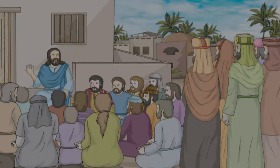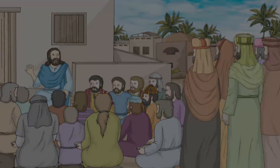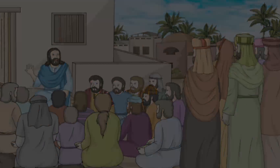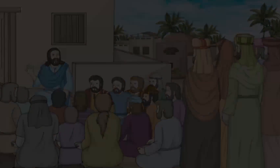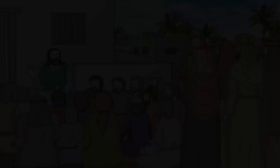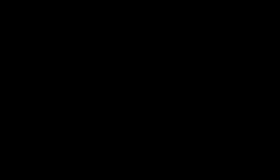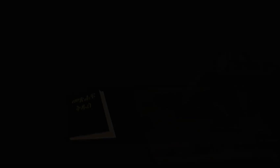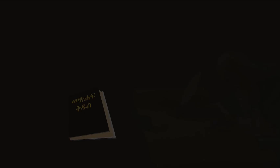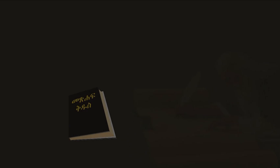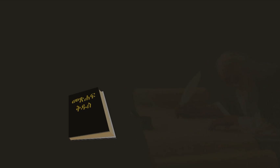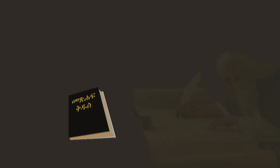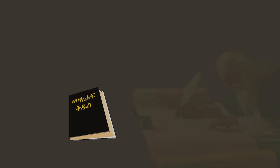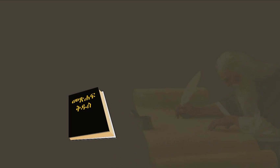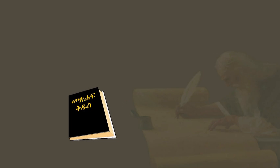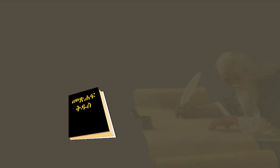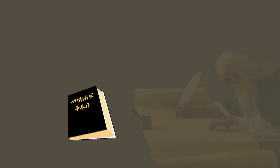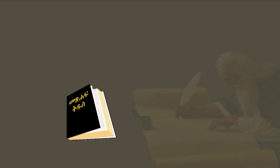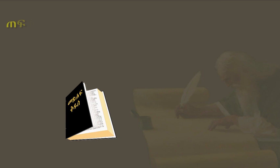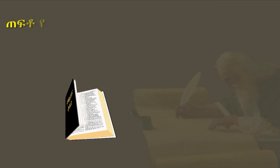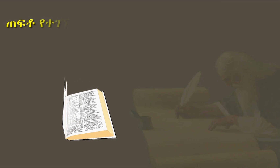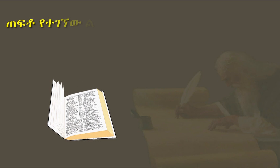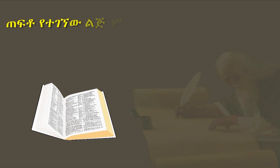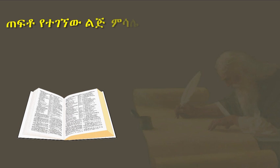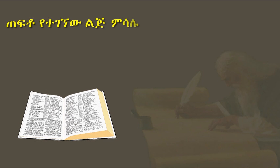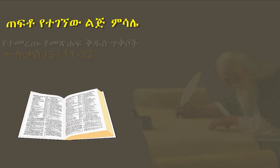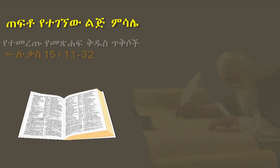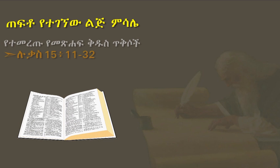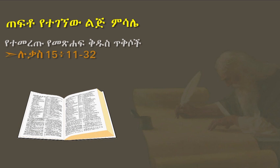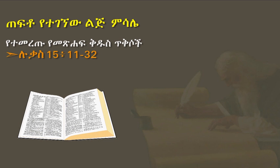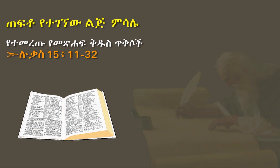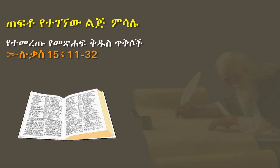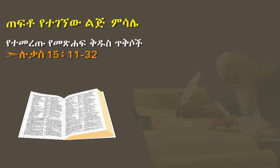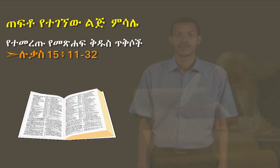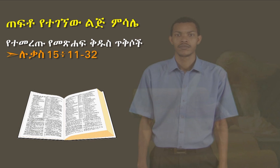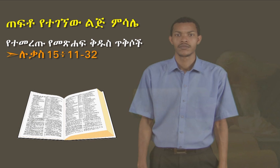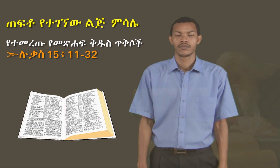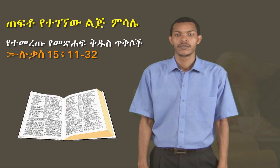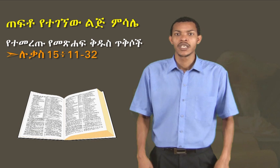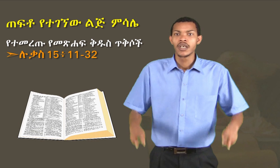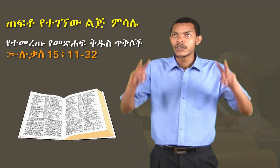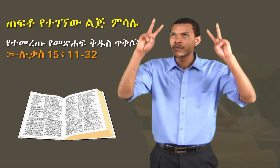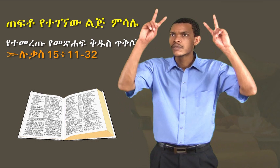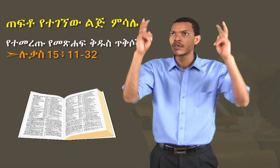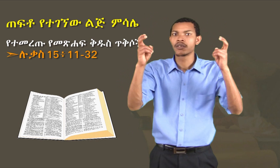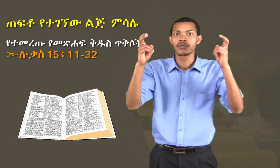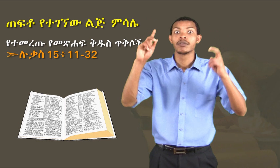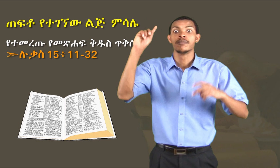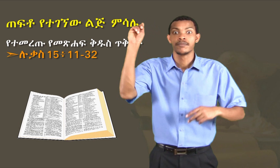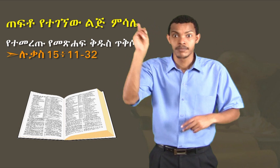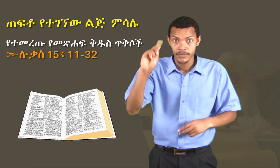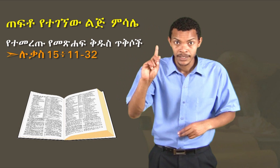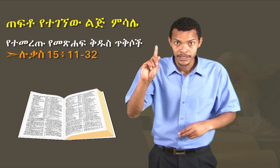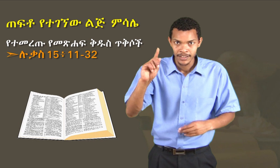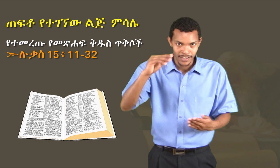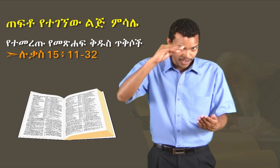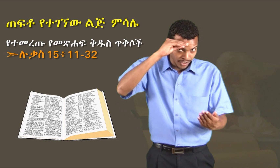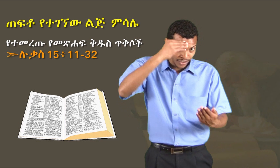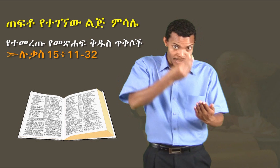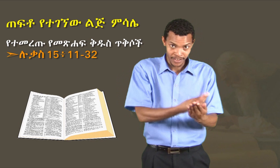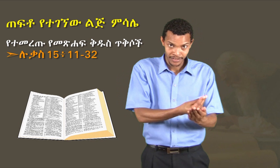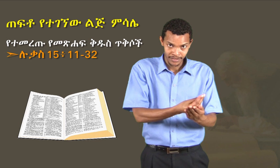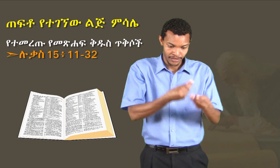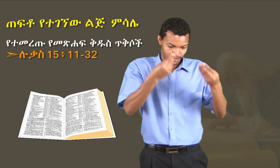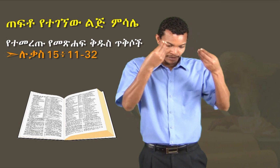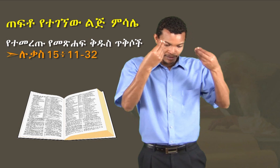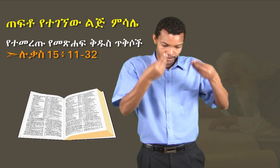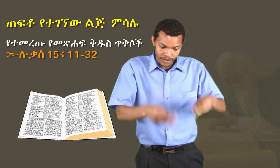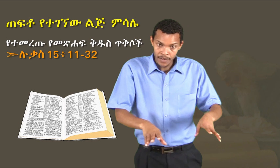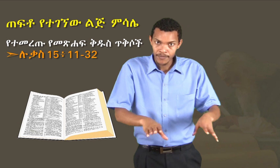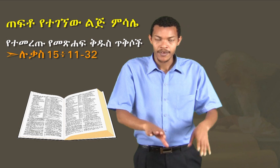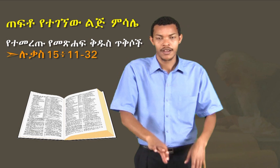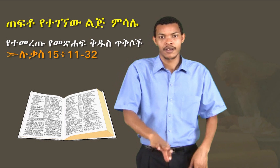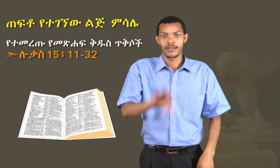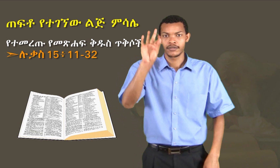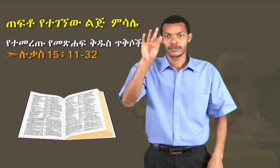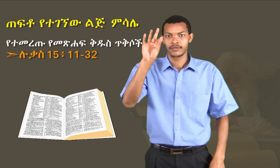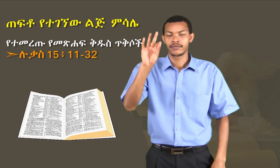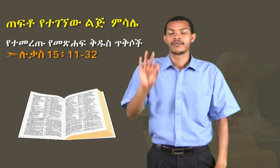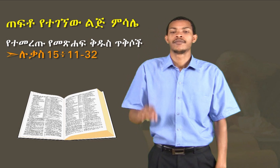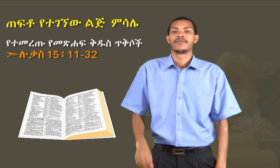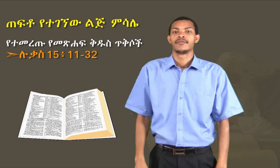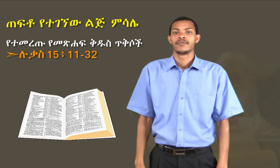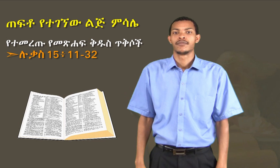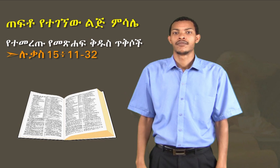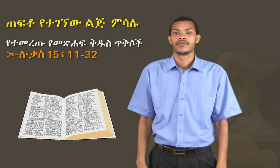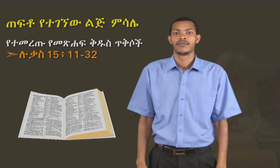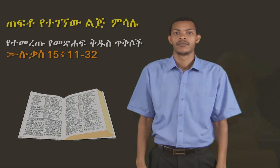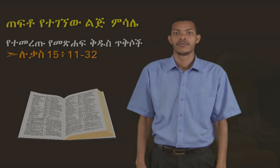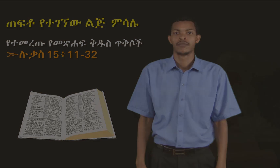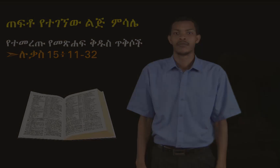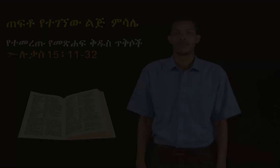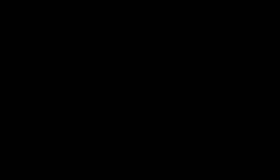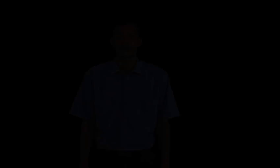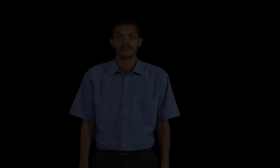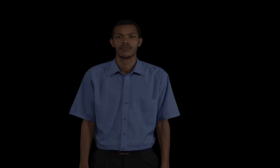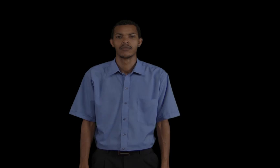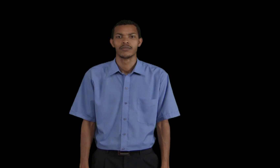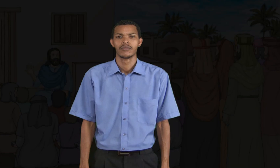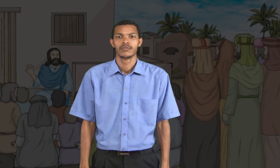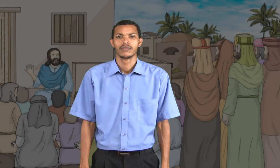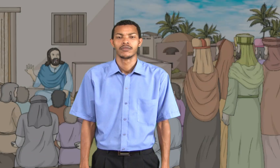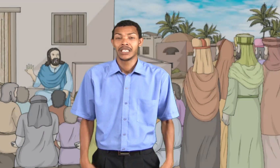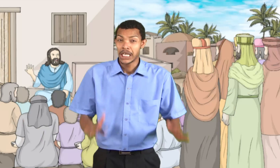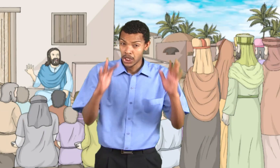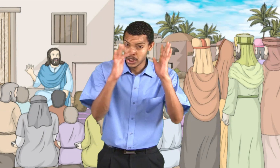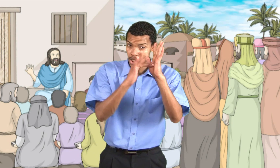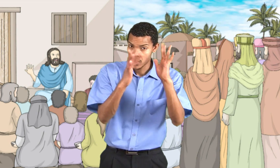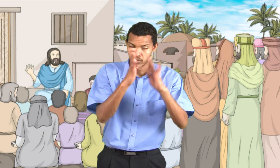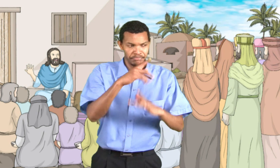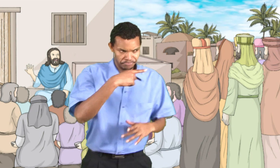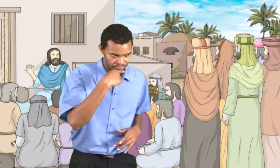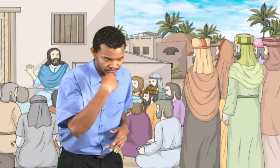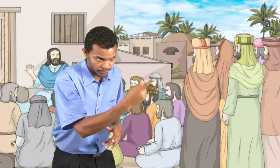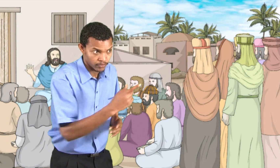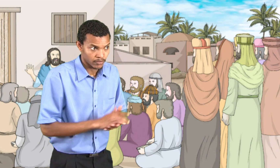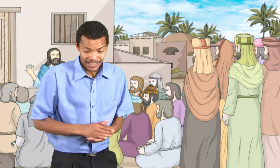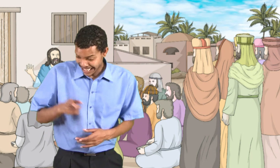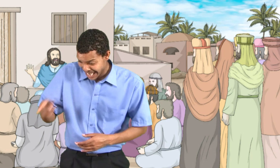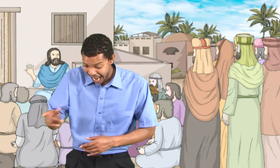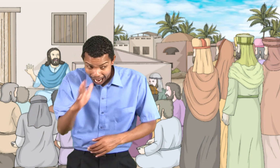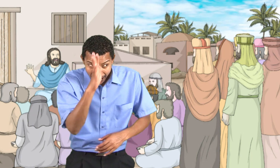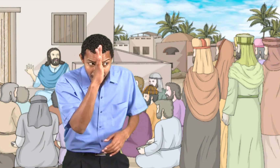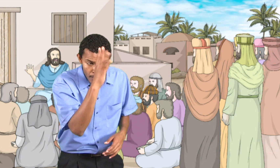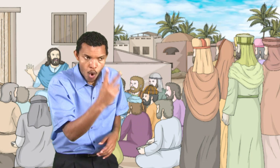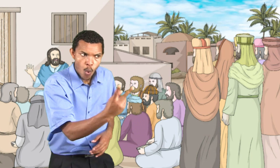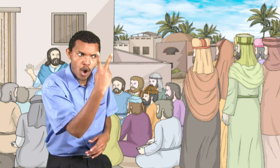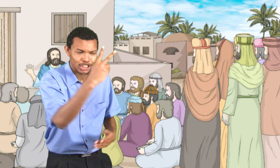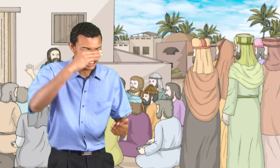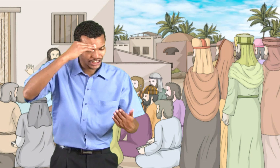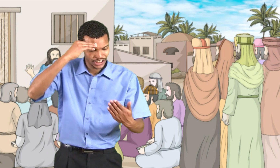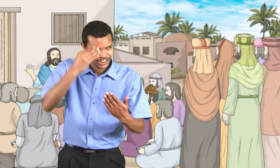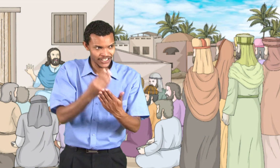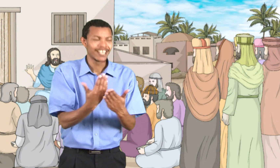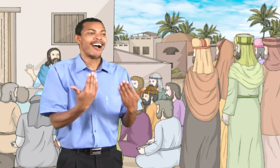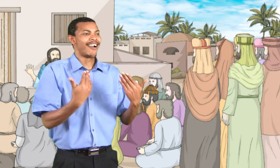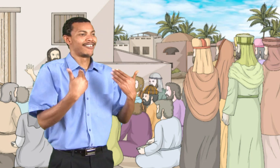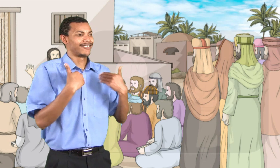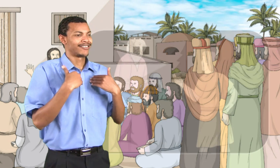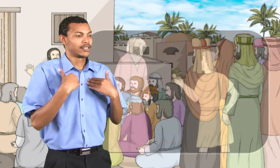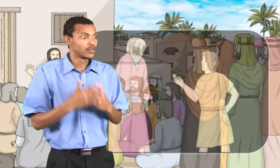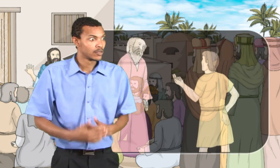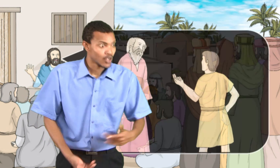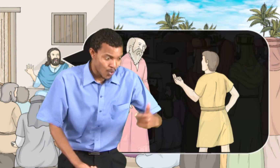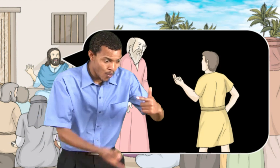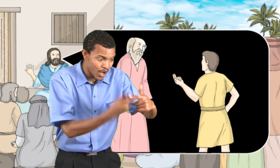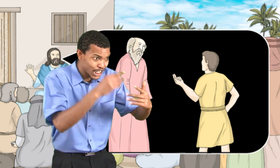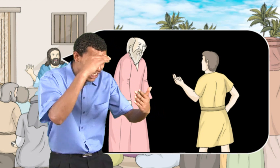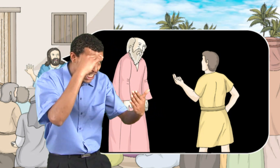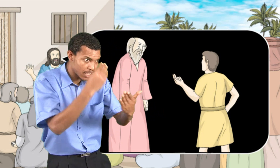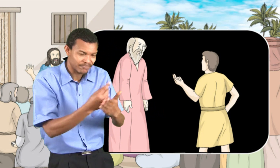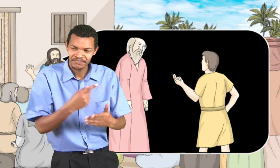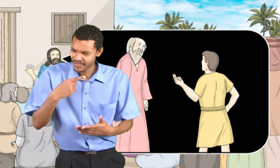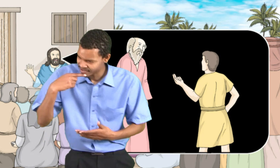Then Jesus said, “There was a man who had two sons.